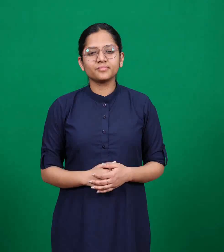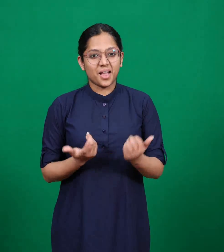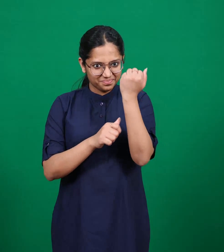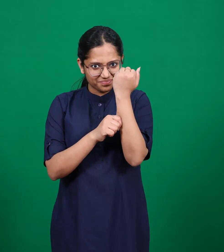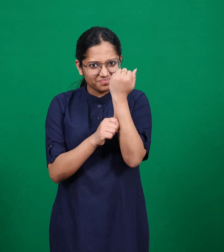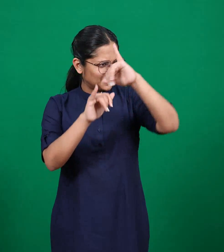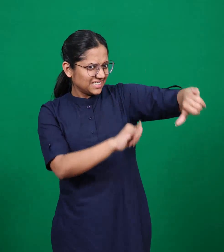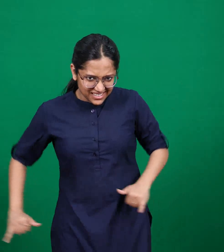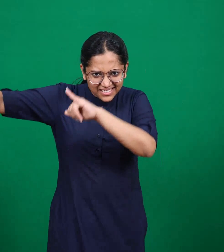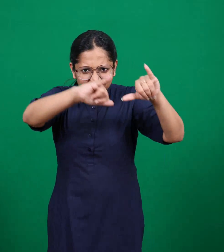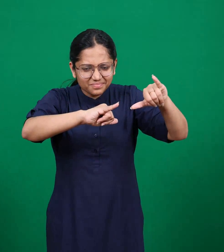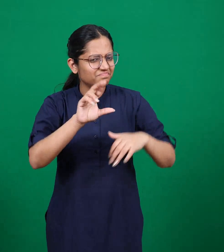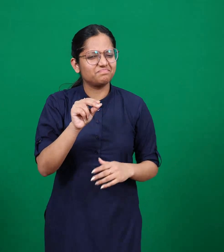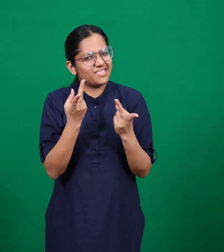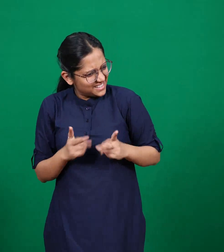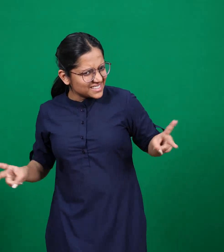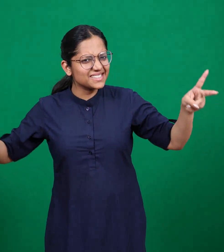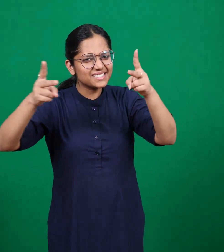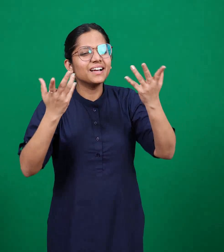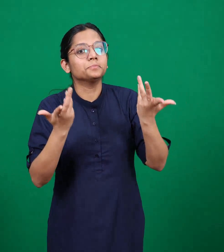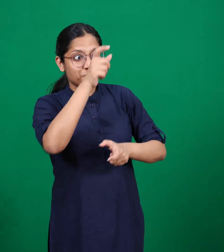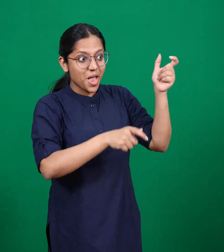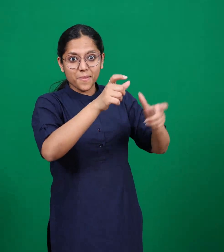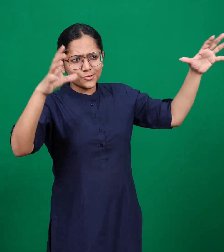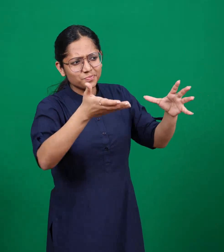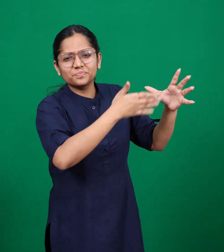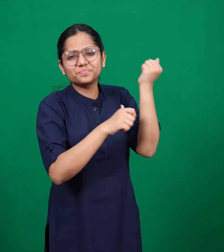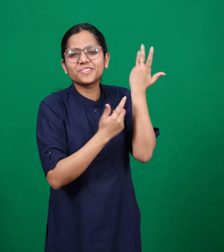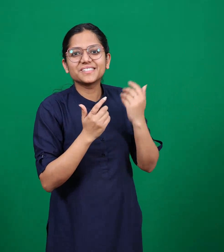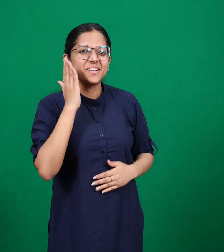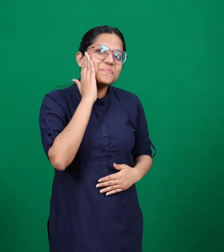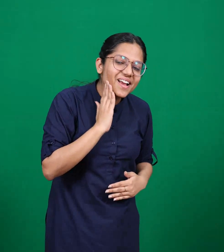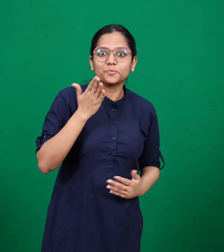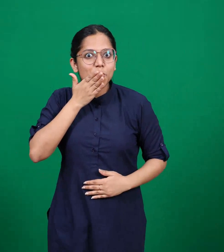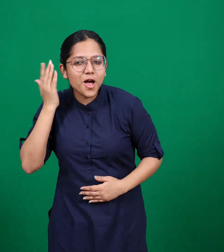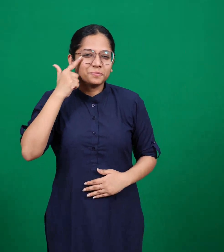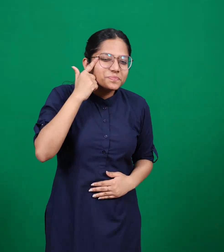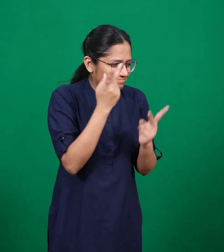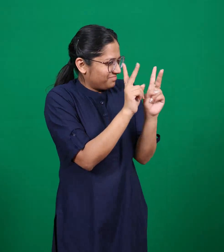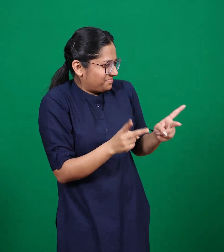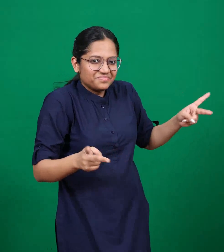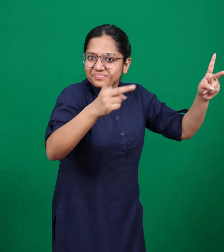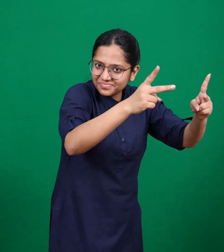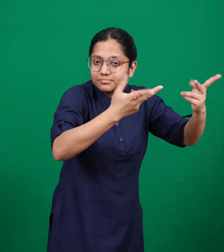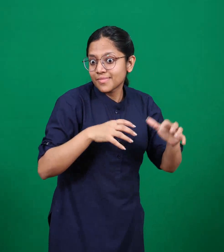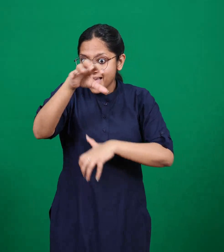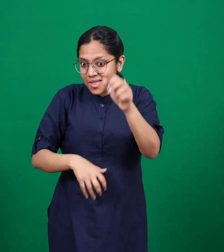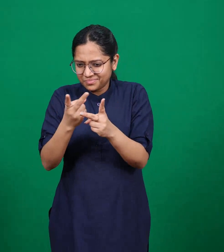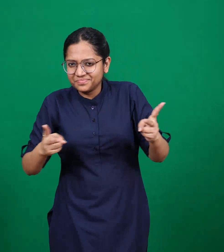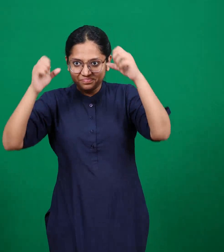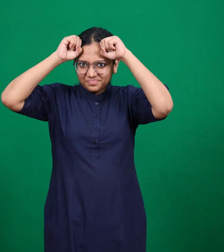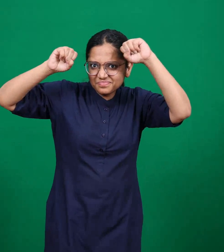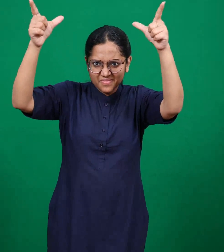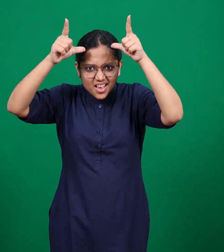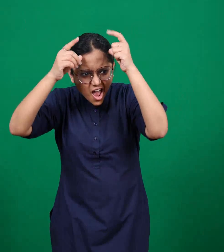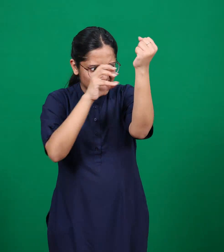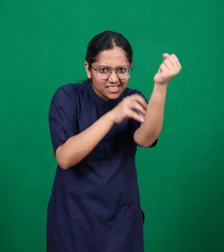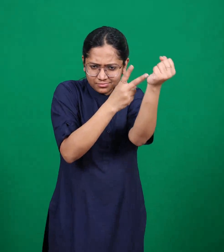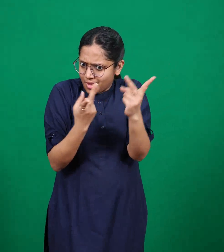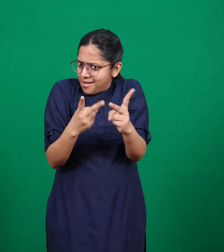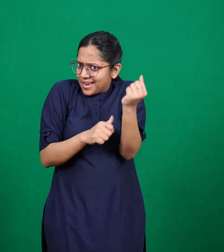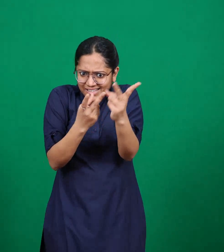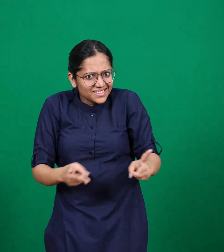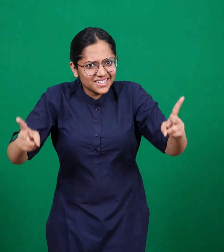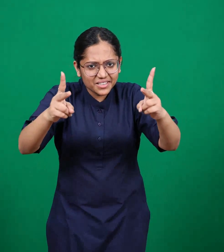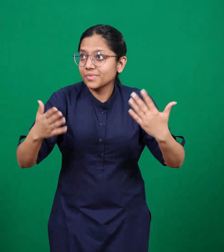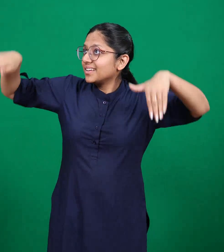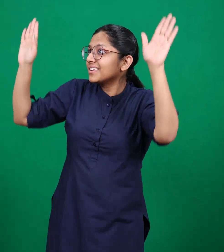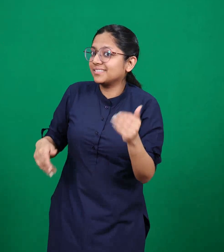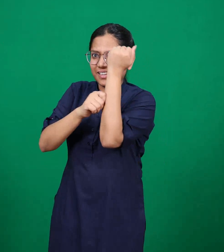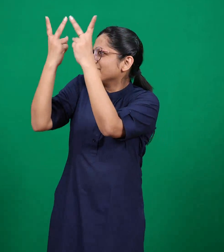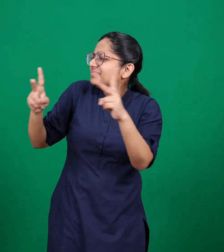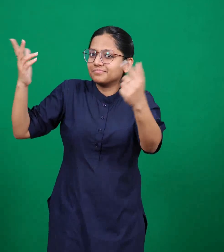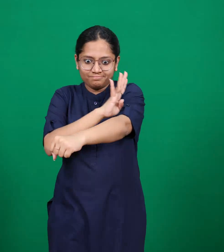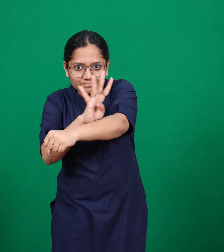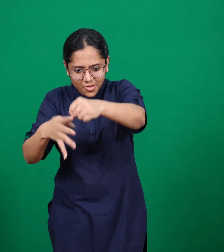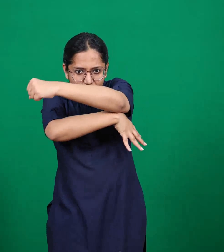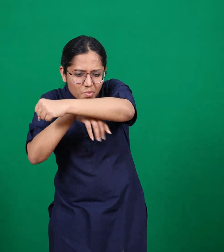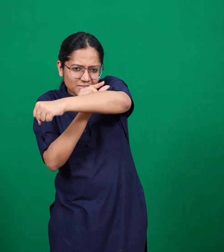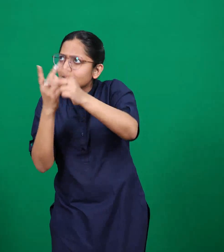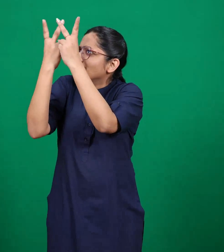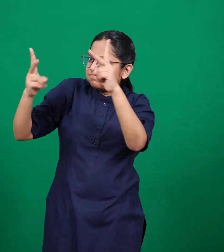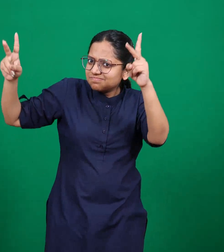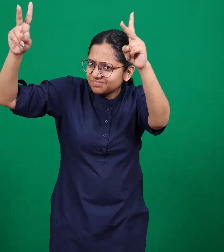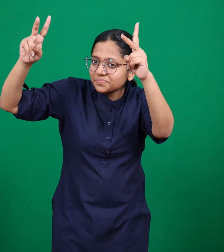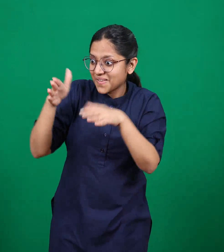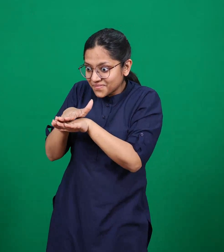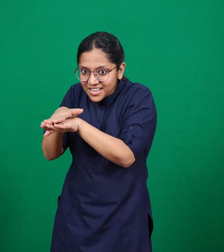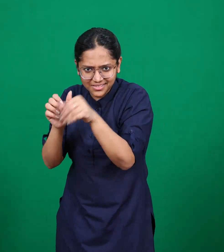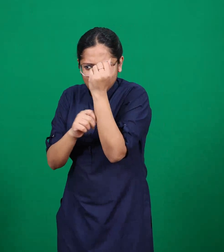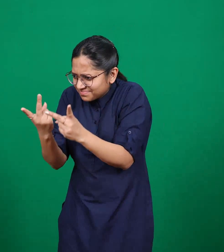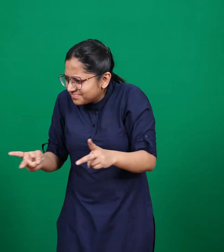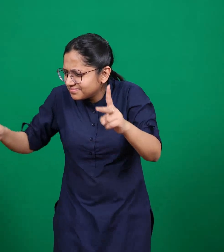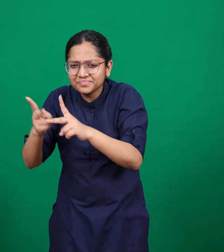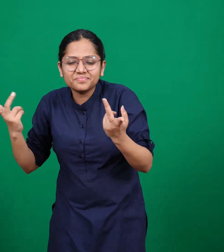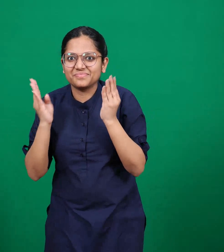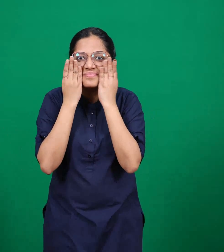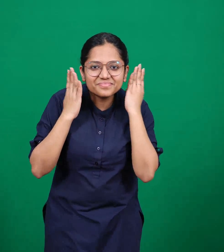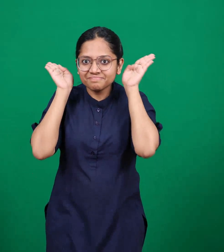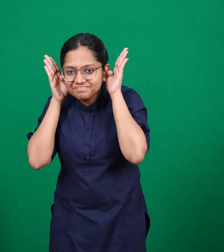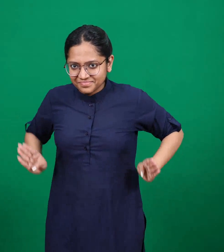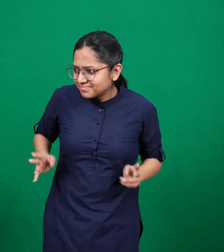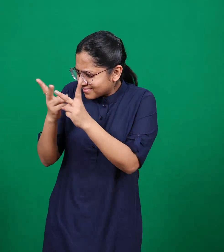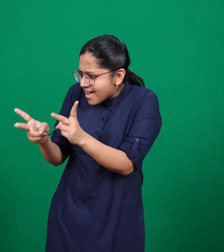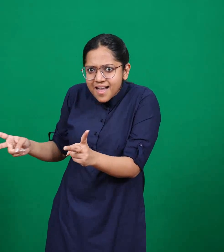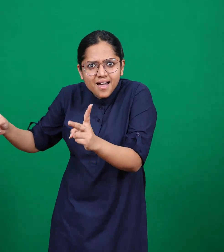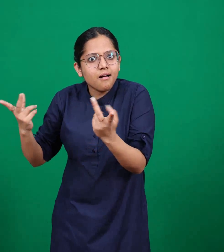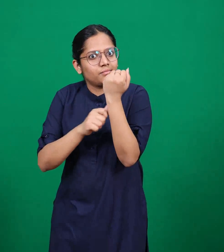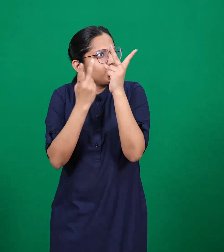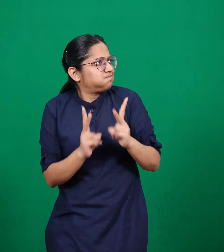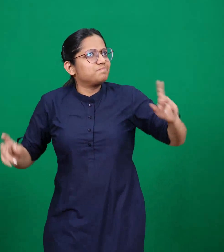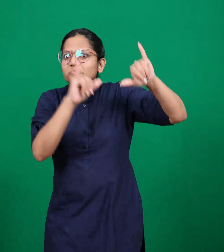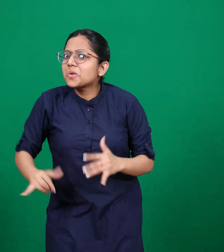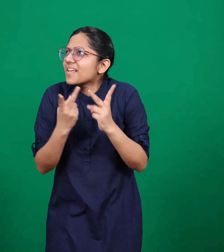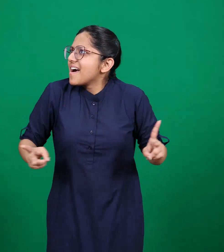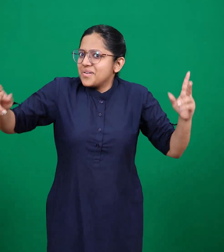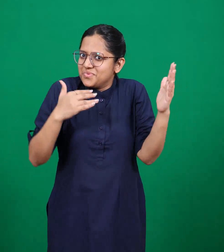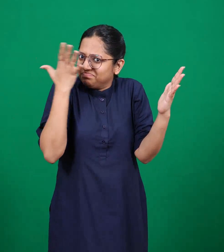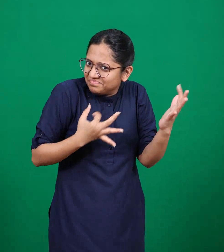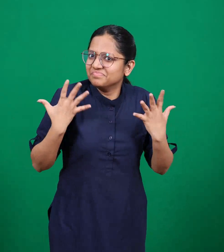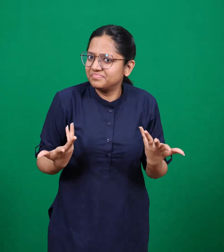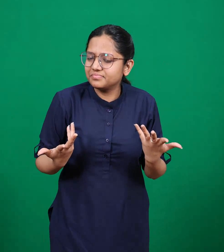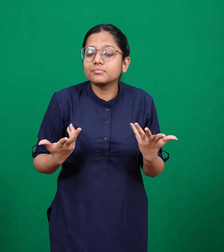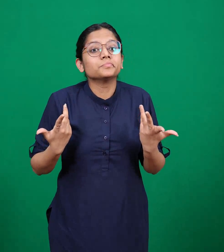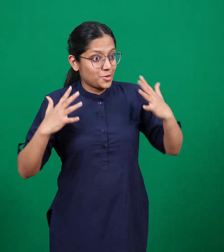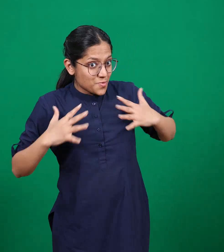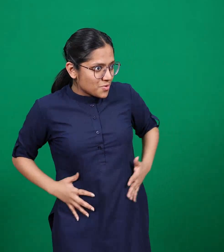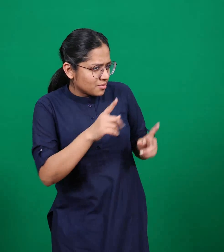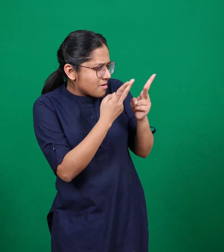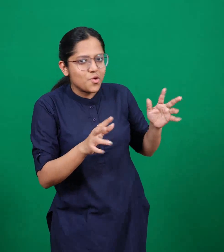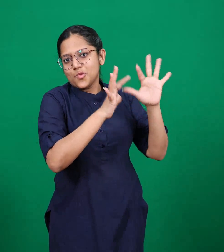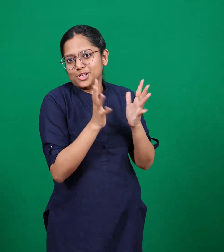Not all flesh is the same: Men have one kind of flesh, animals have another, birds another, and fish another. There are also heavenly bodies and earthly bodies.